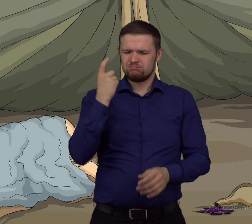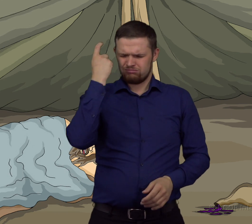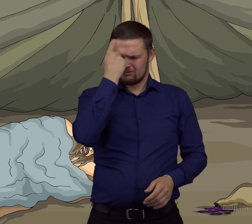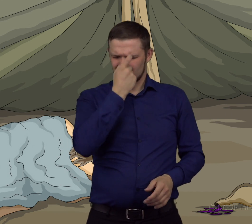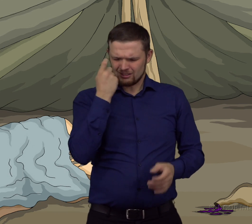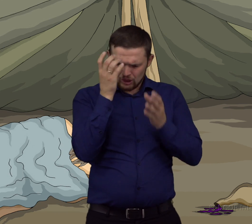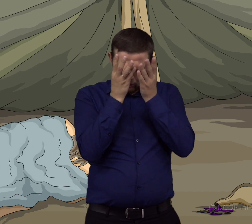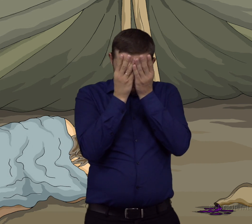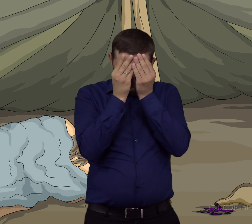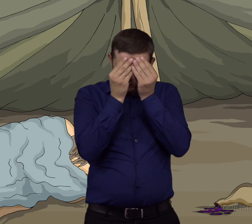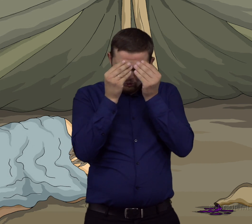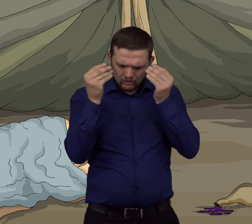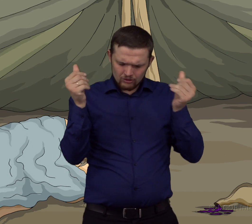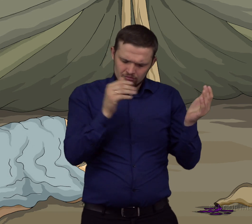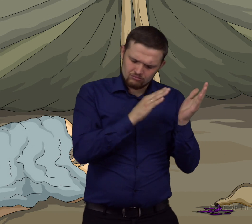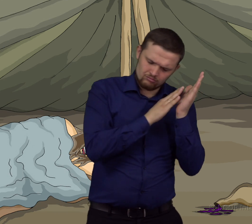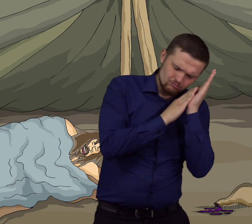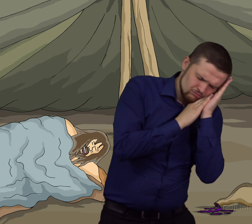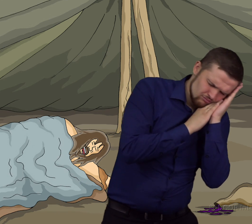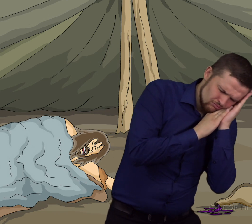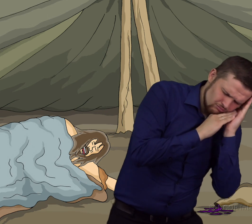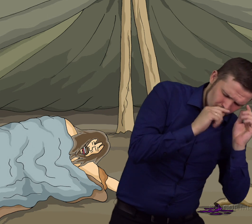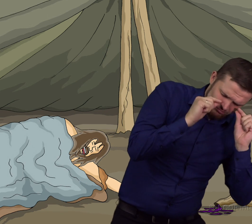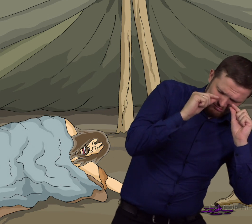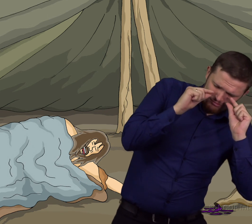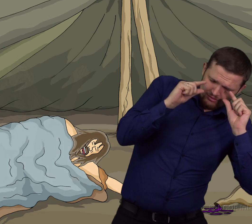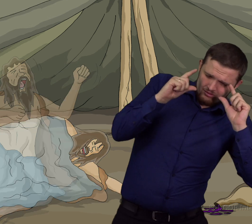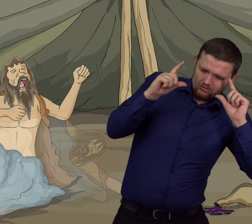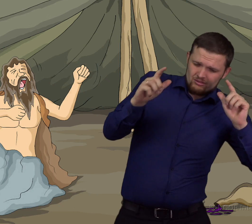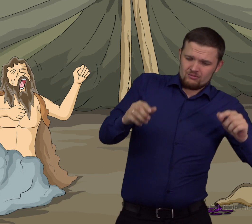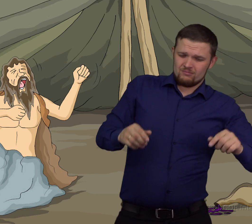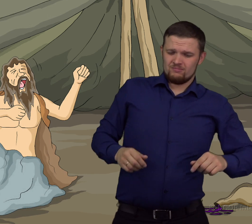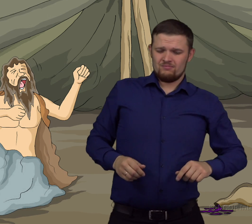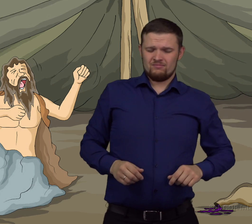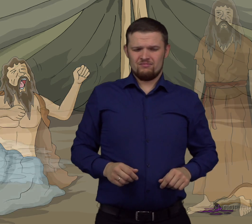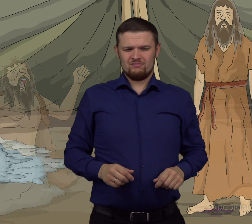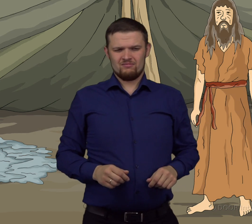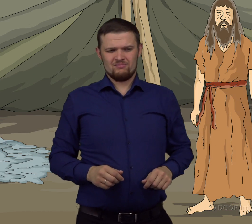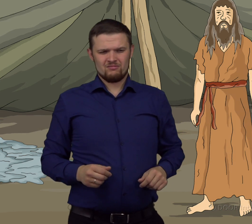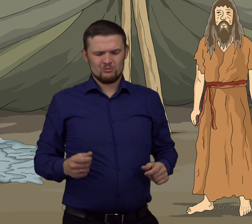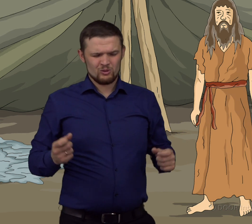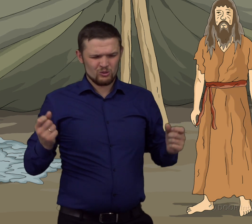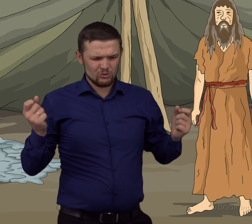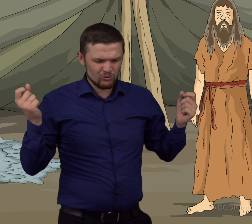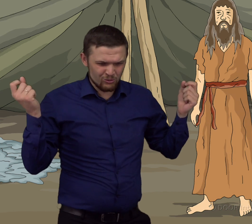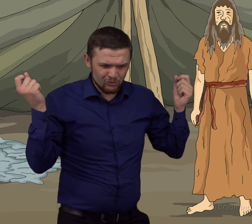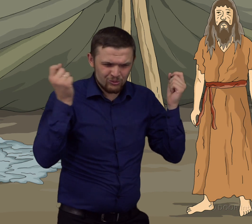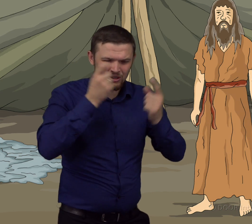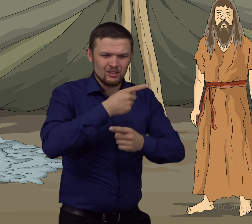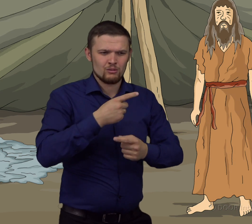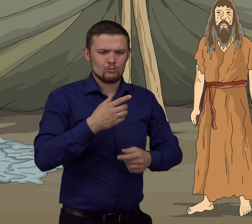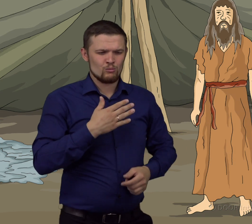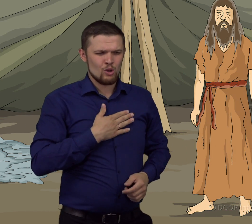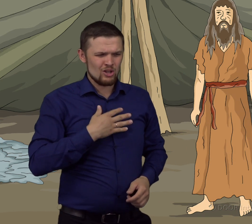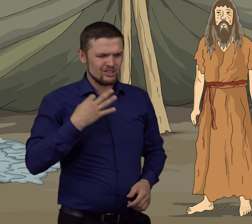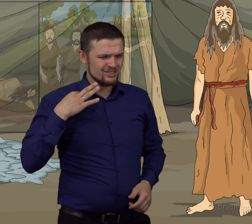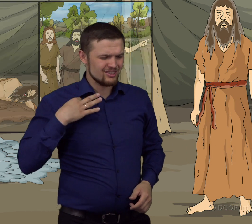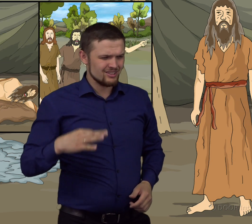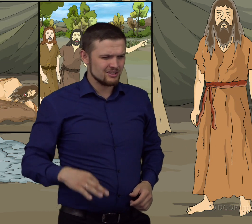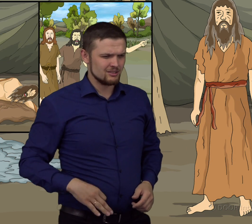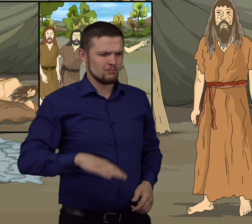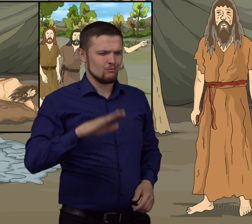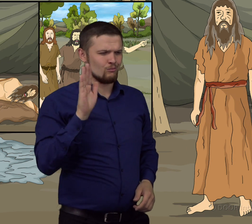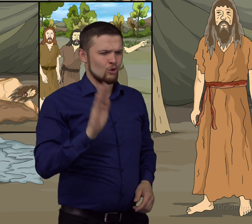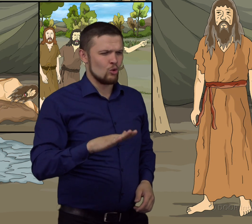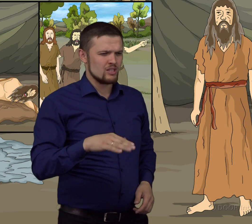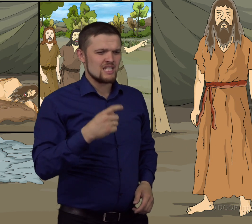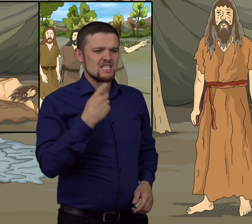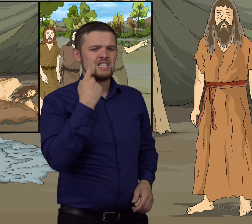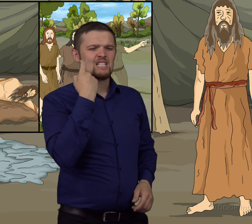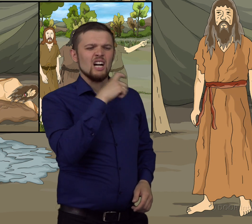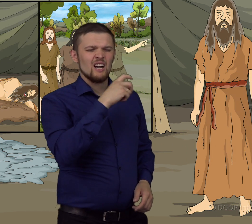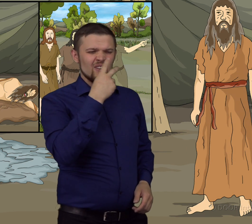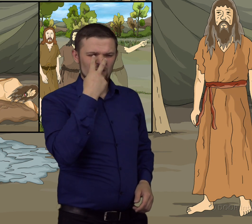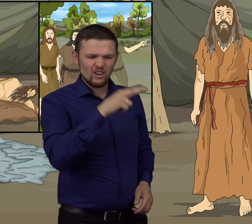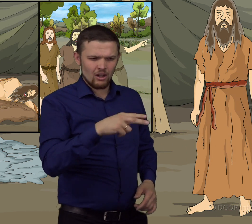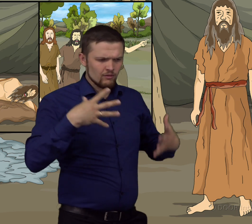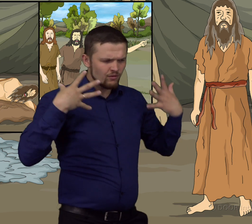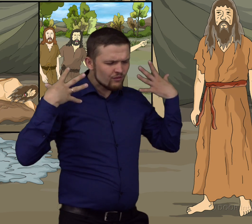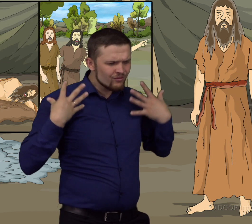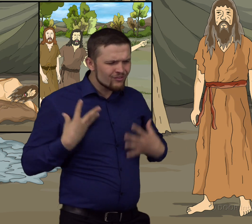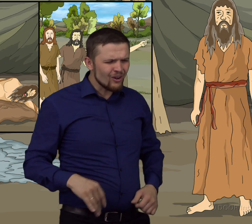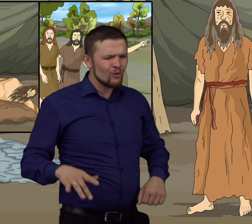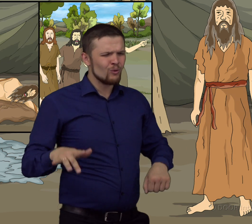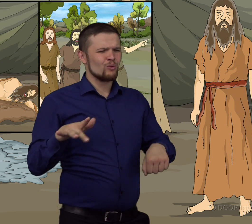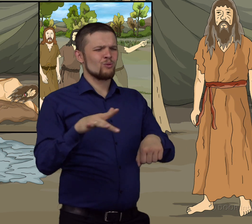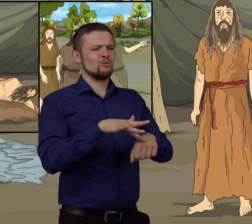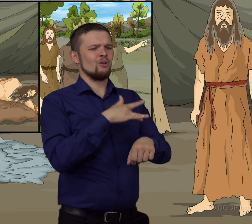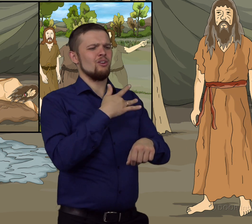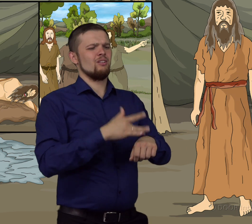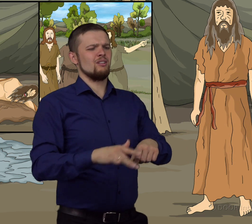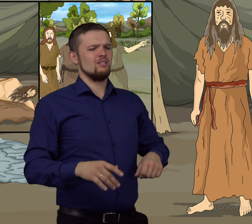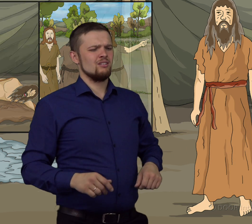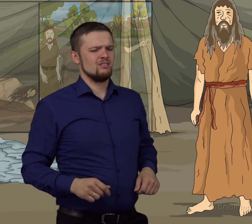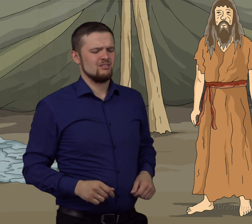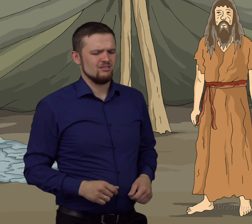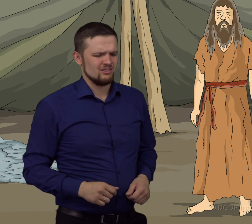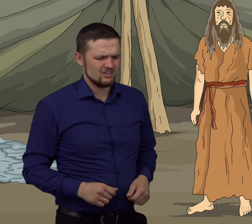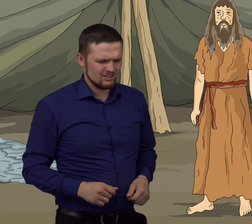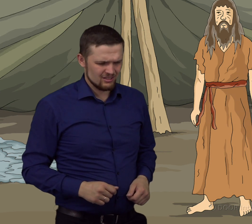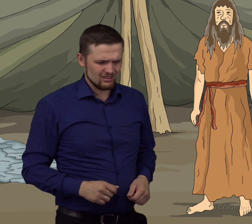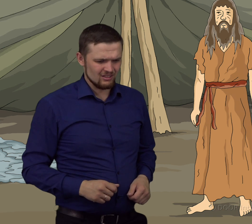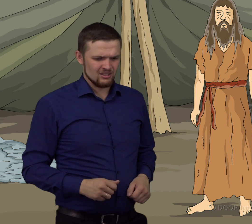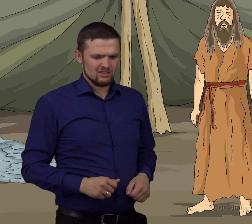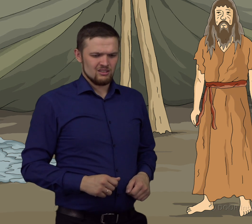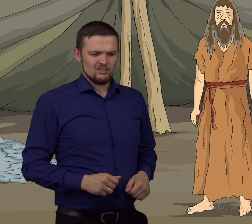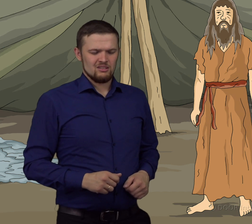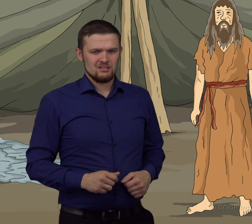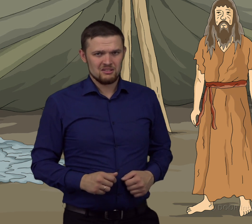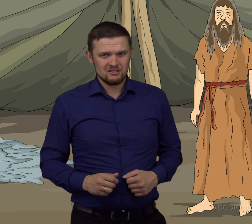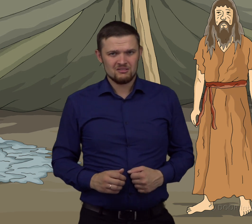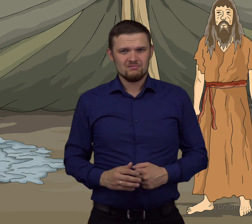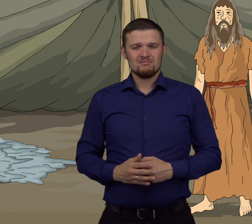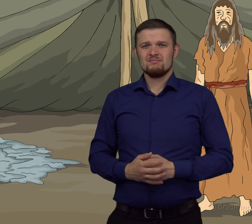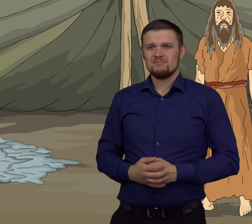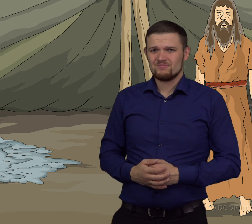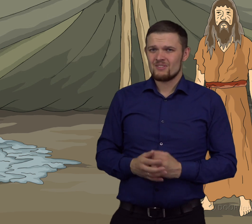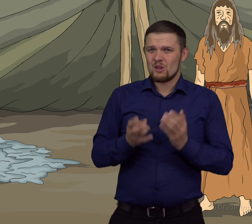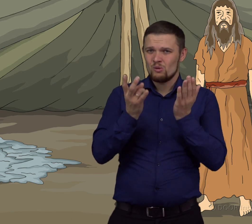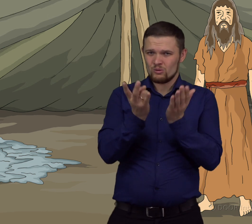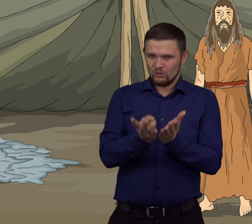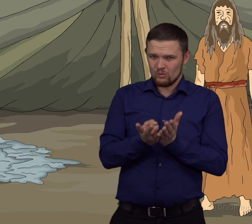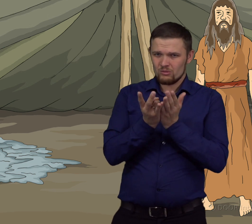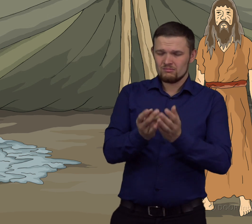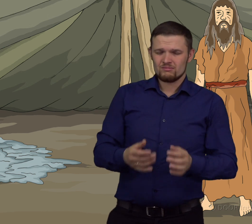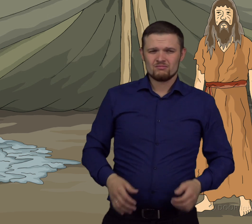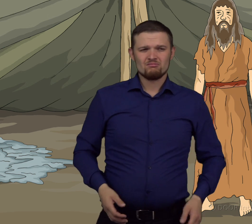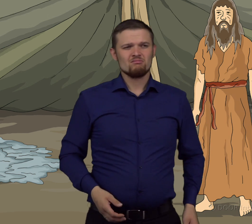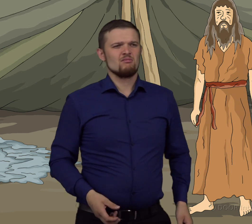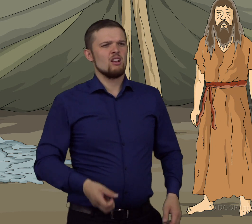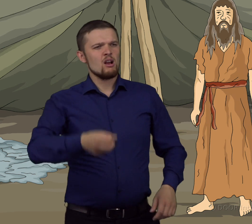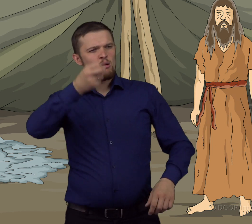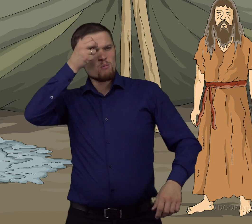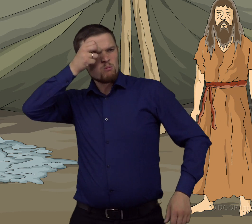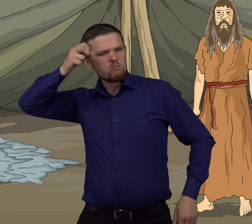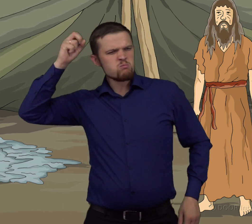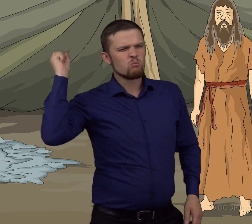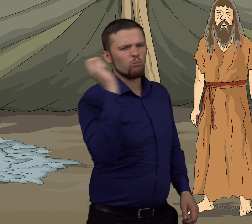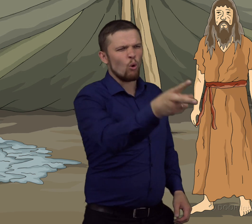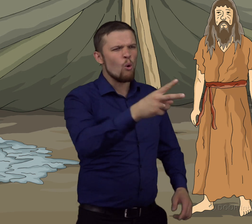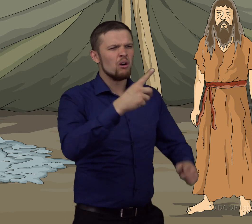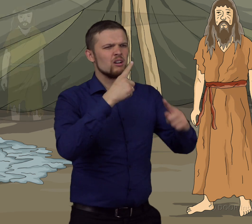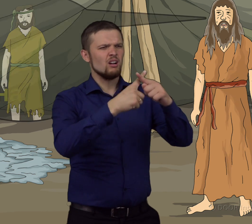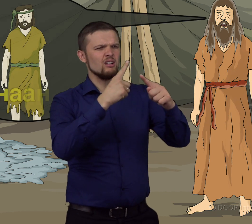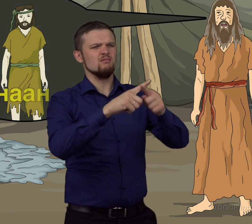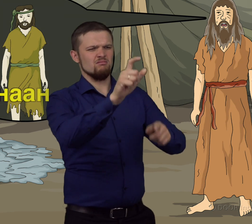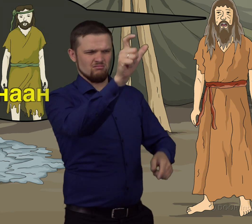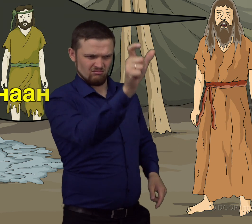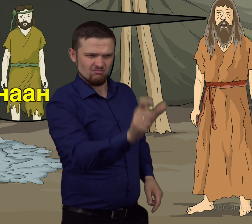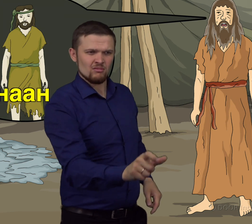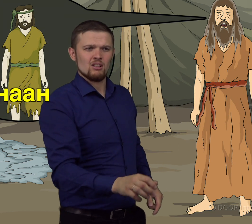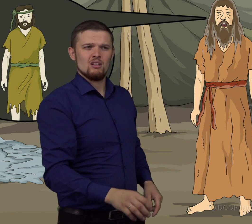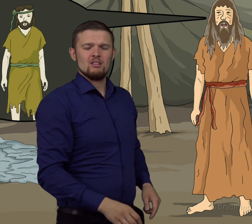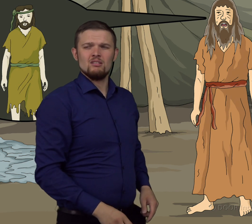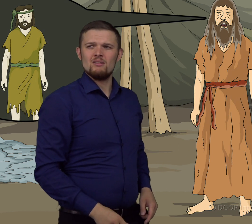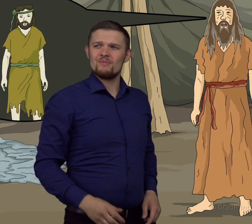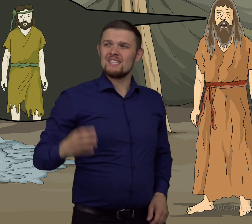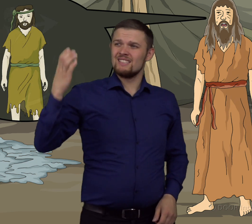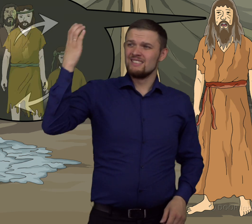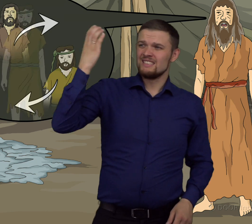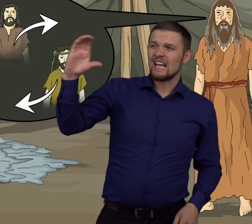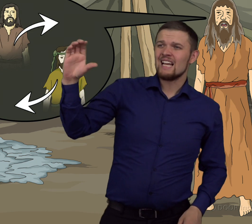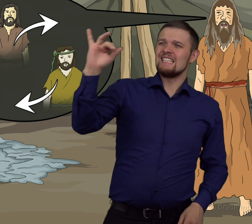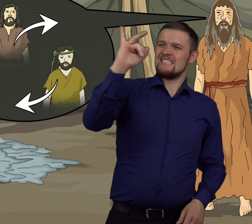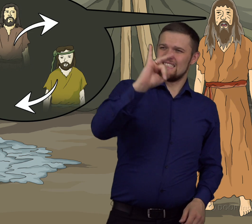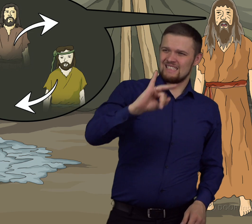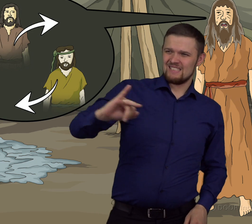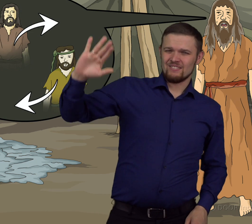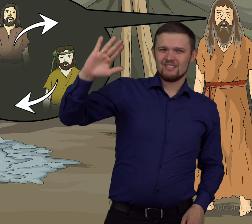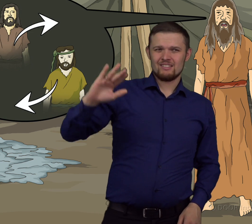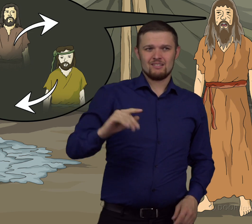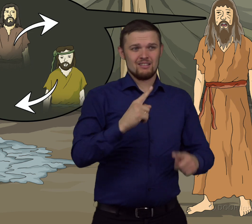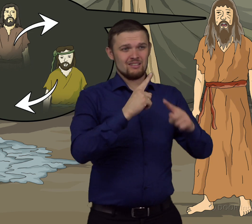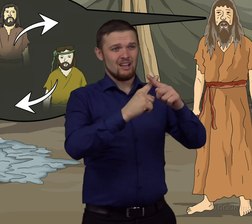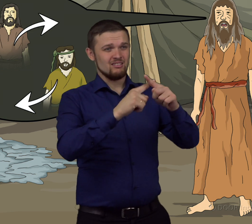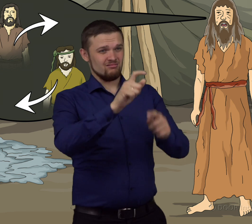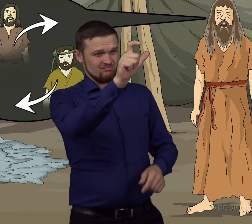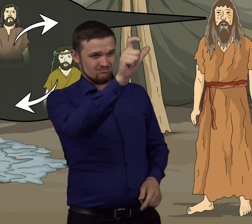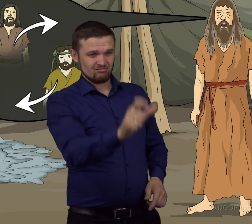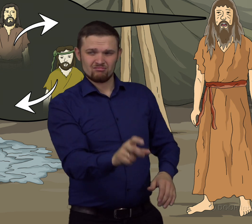When Noah awoke from his drunkenness and learned what his youngest son had done to him, he said, “Cursed be Canaan!